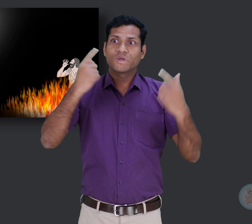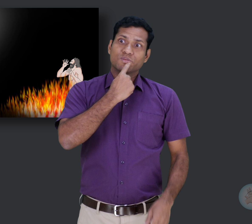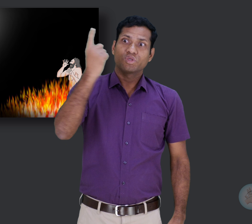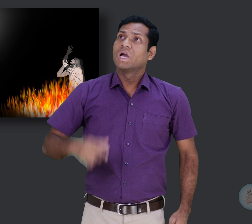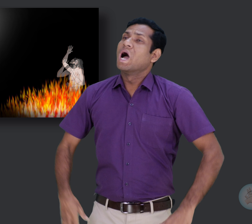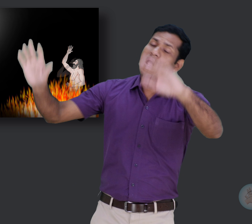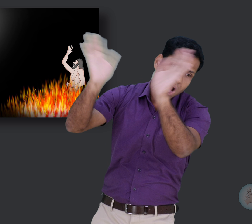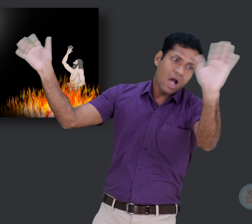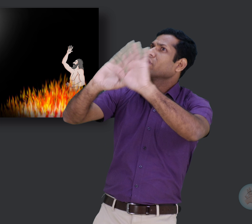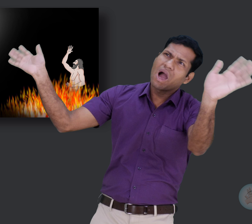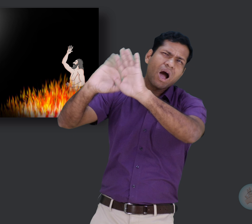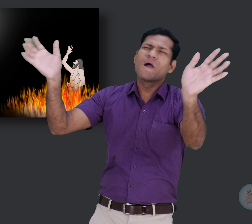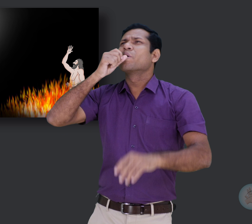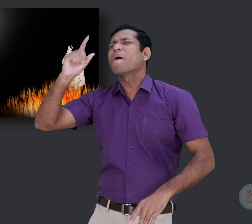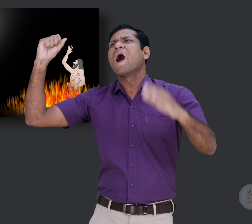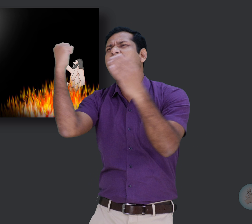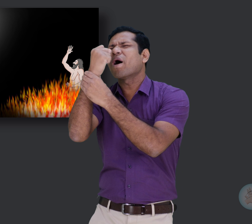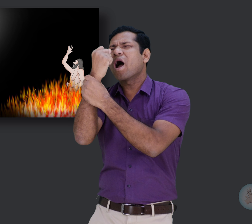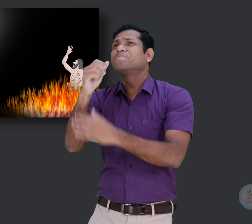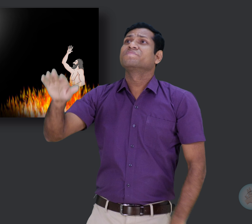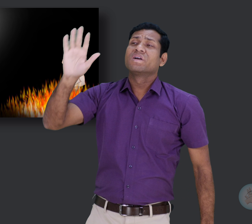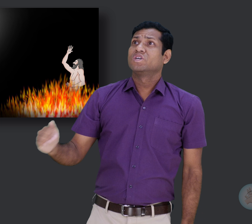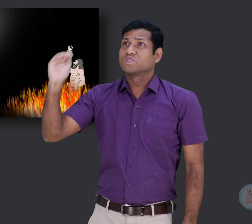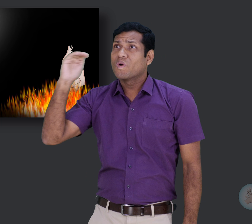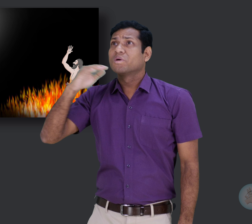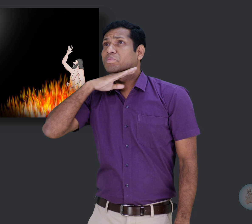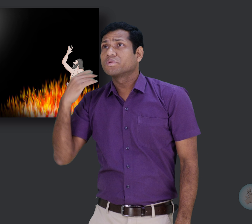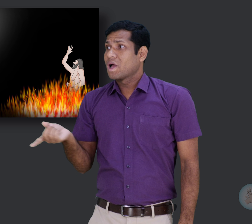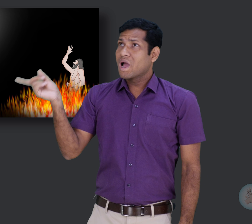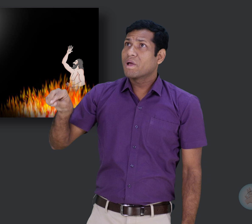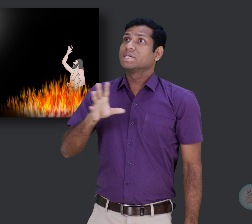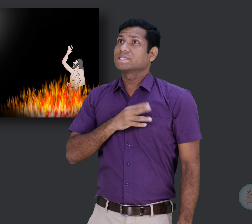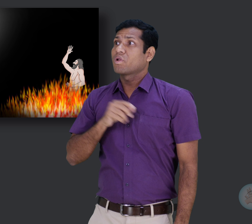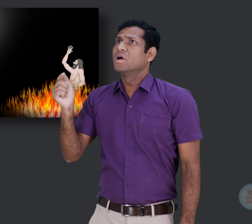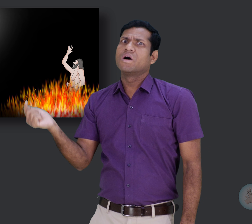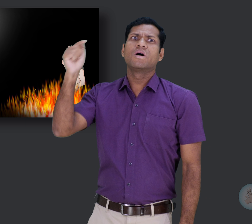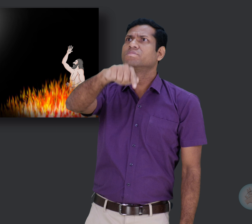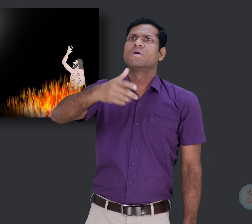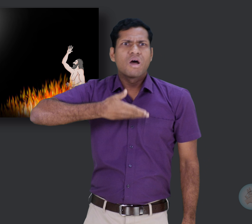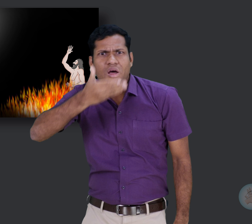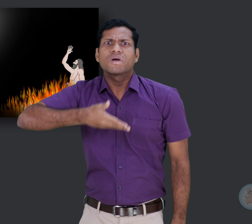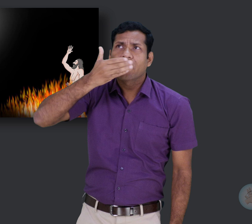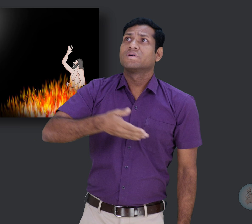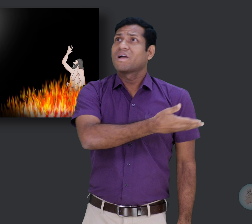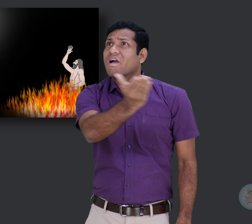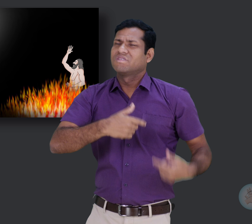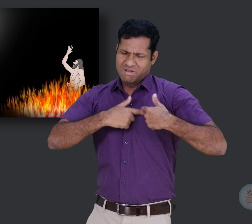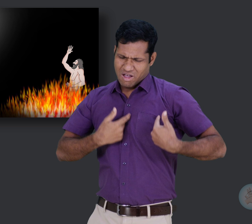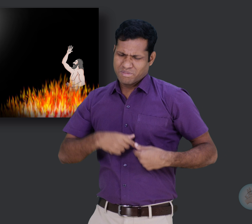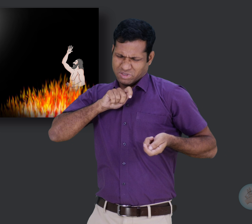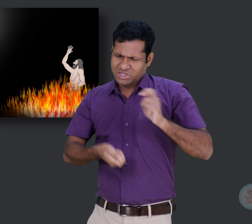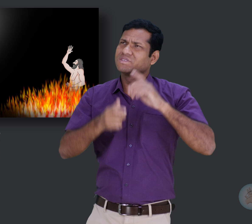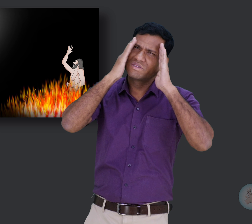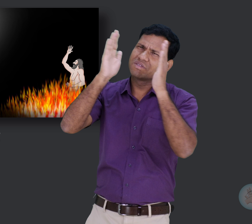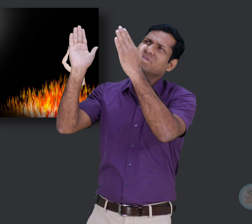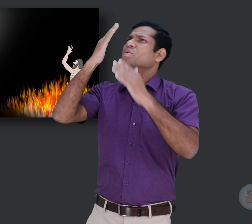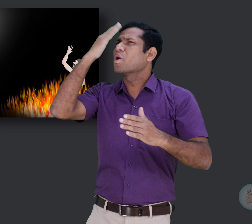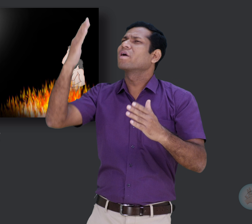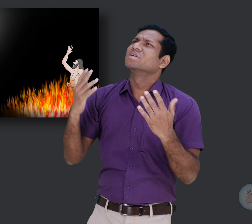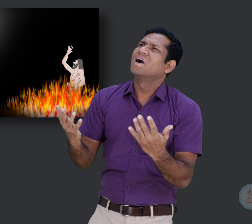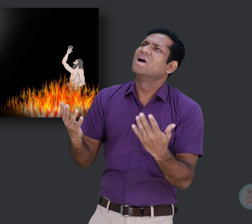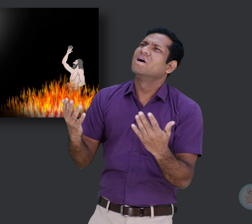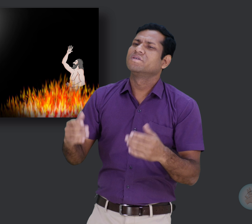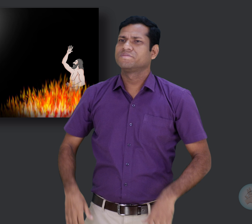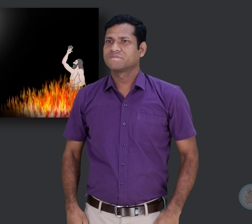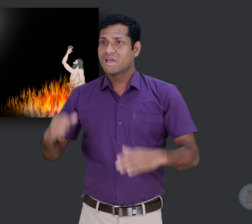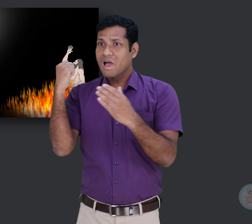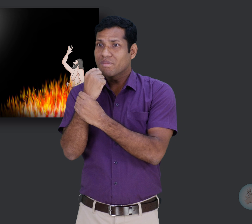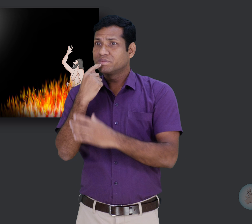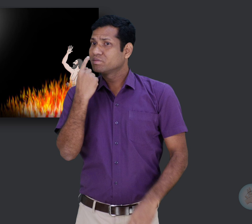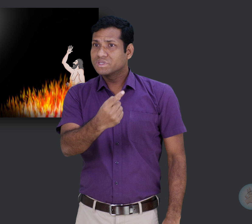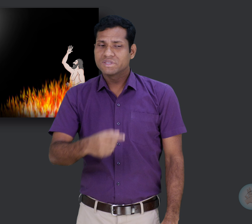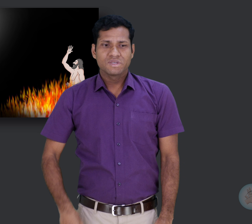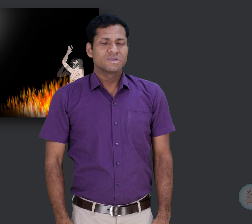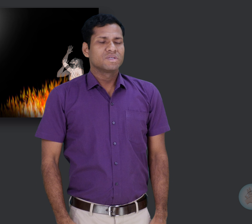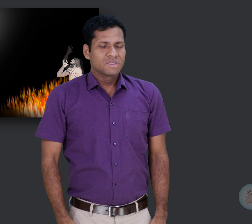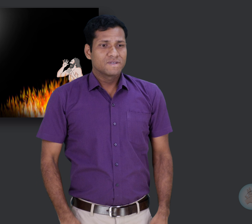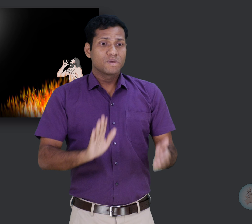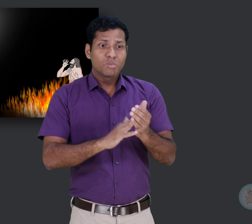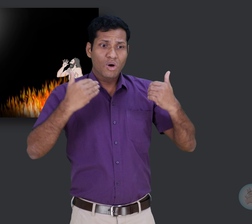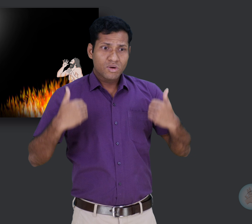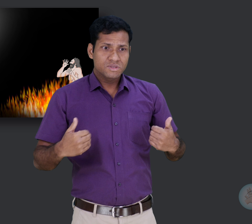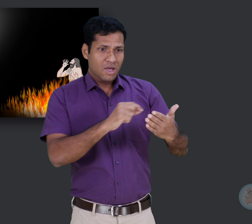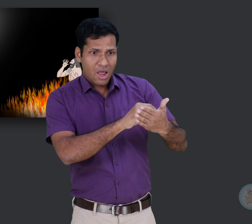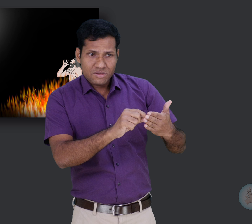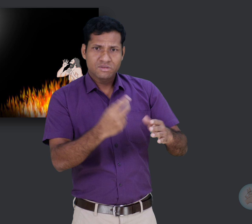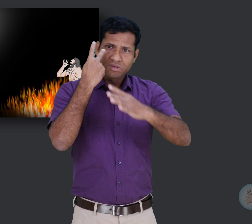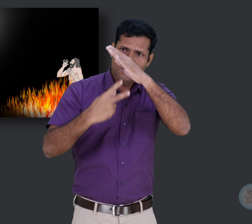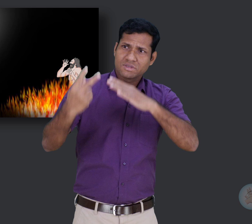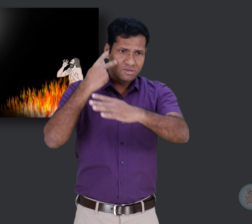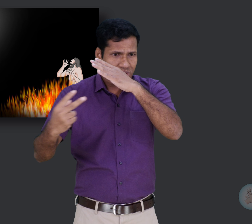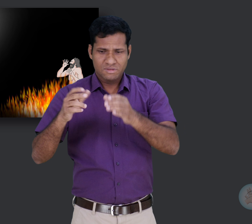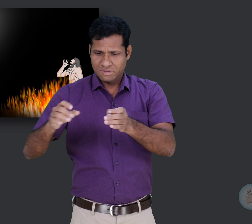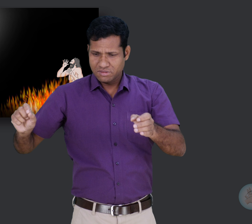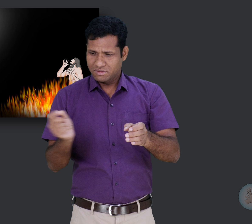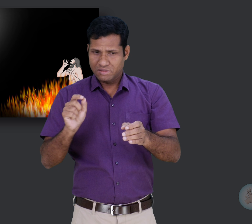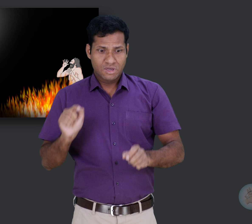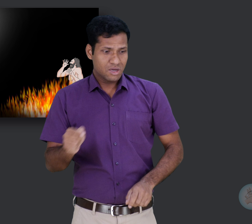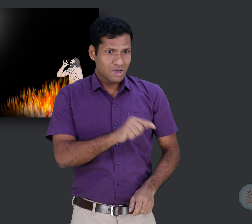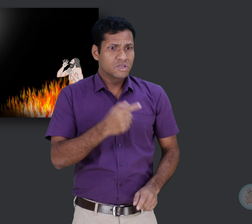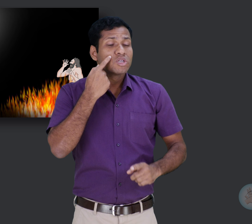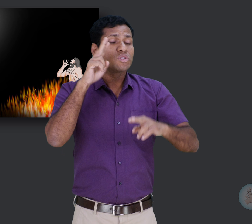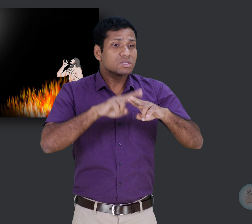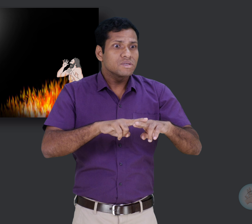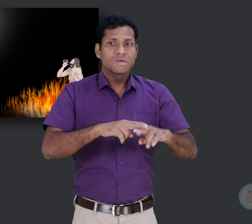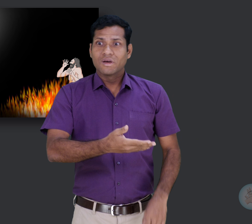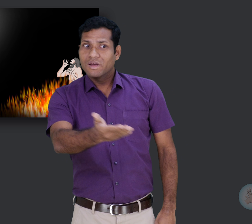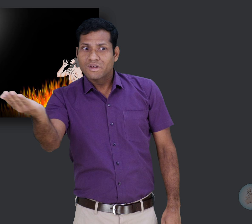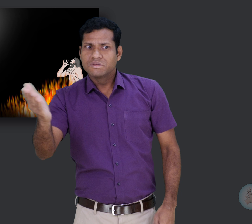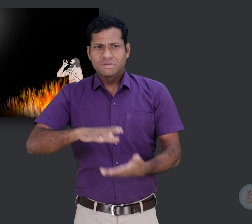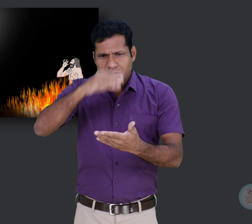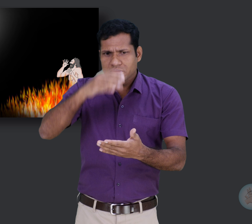‘No, father Abraham,’ he said, ‘but if someone is sent to them from the dead, they will repent.’